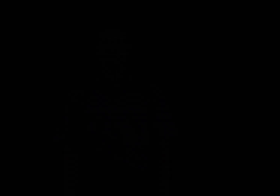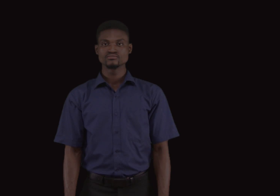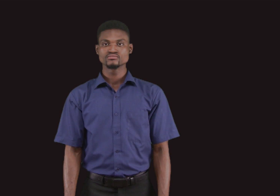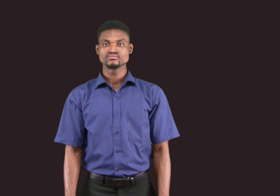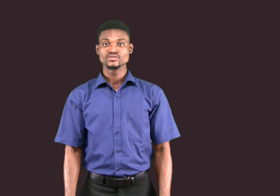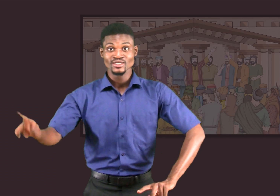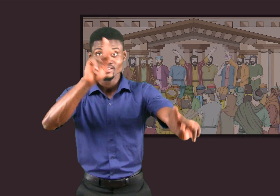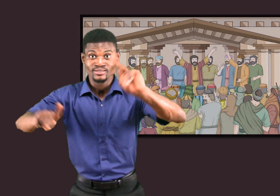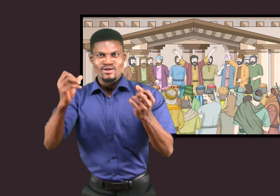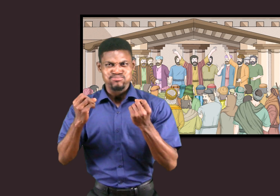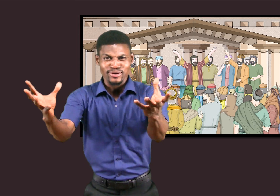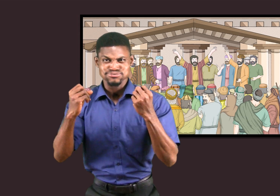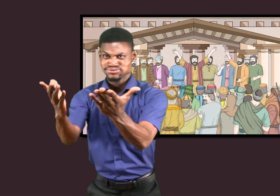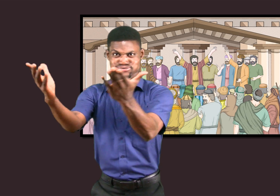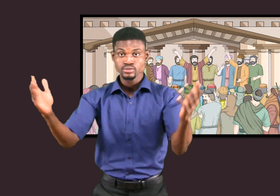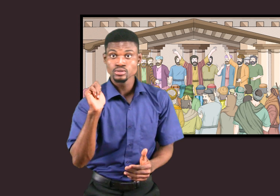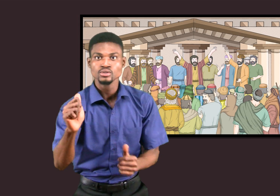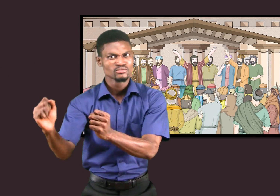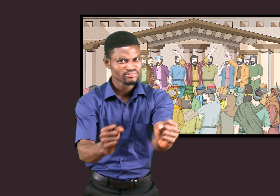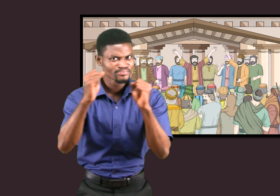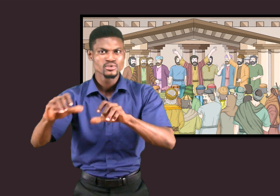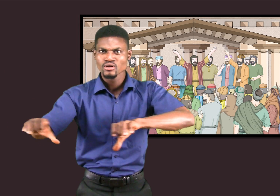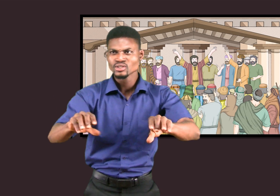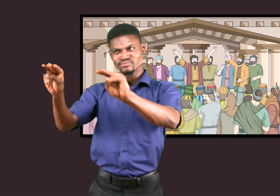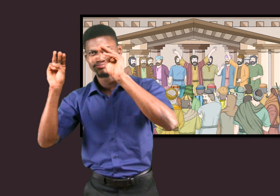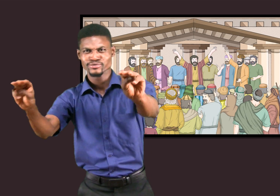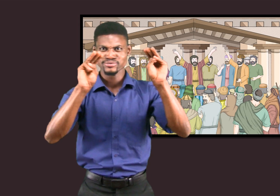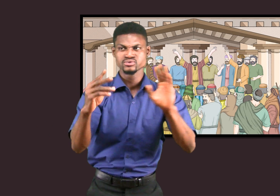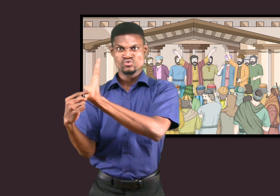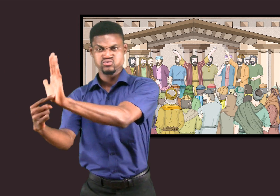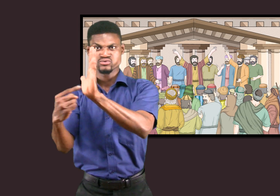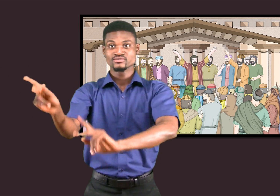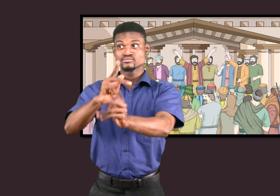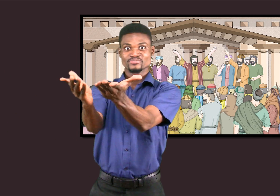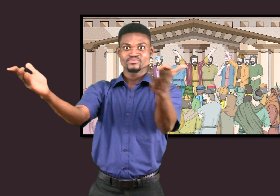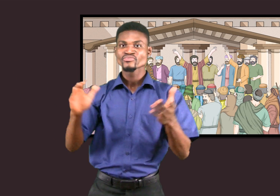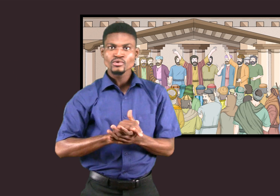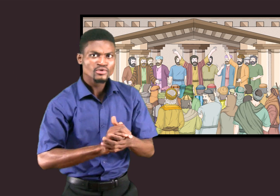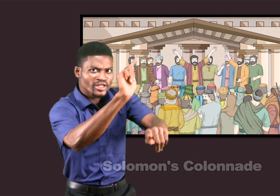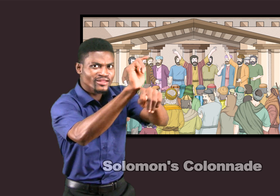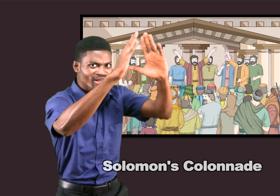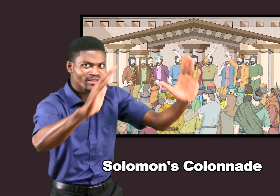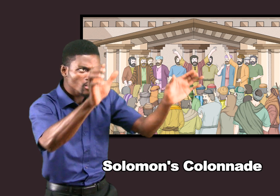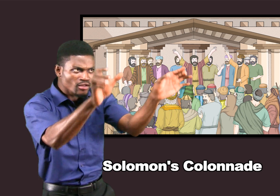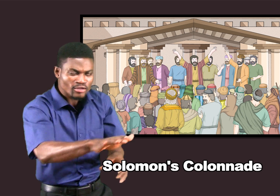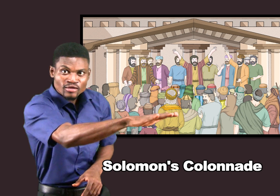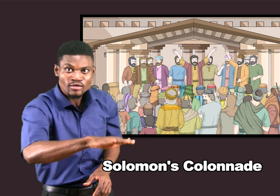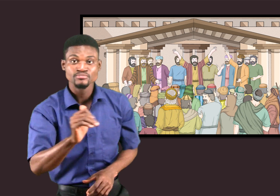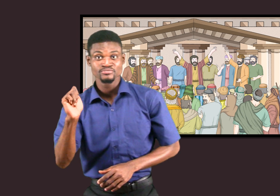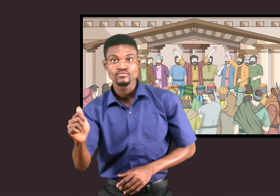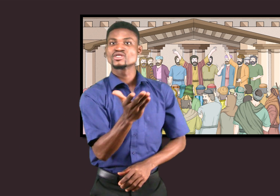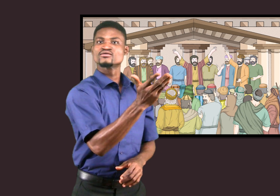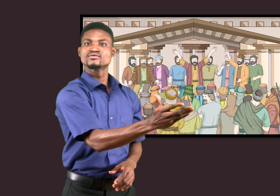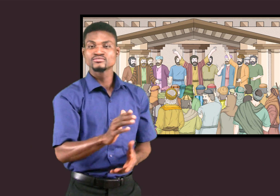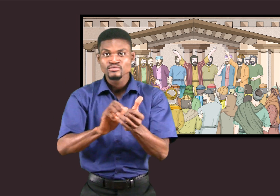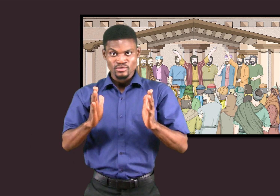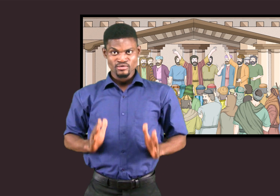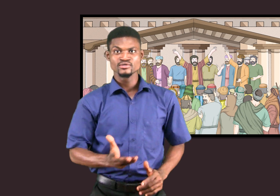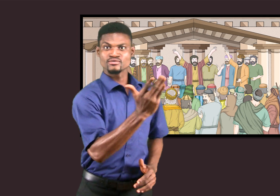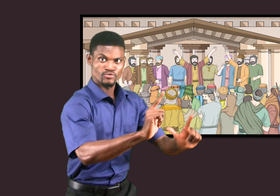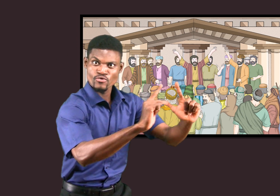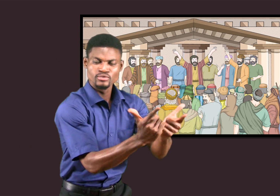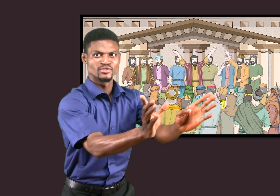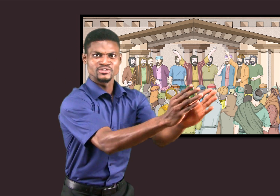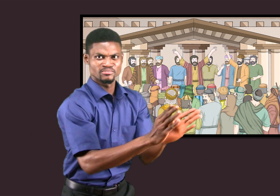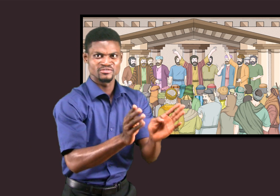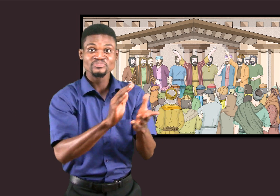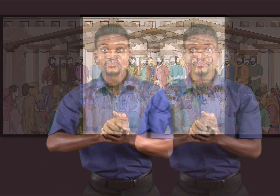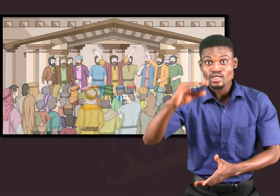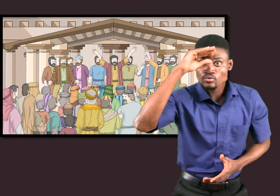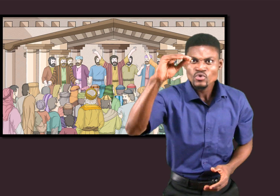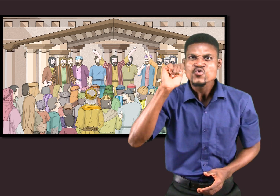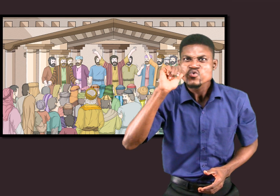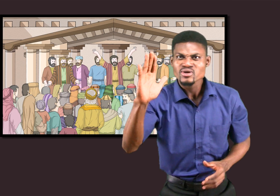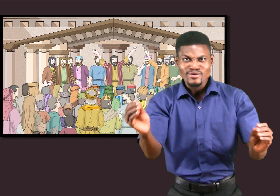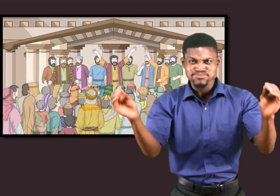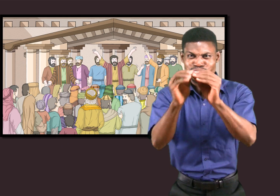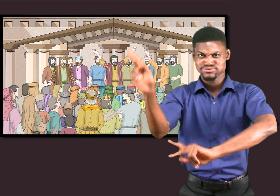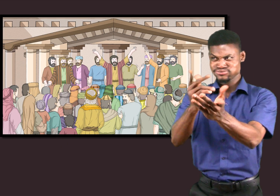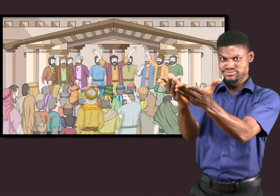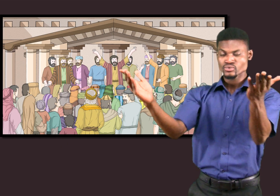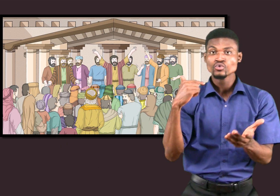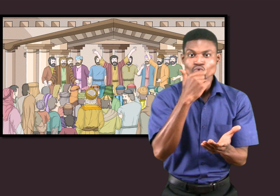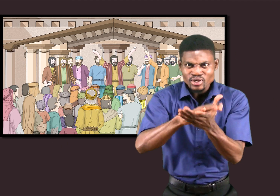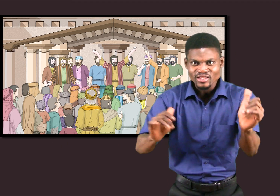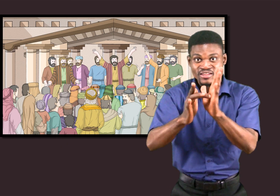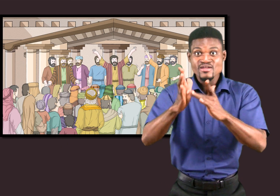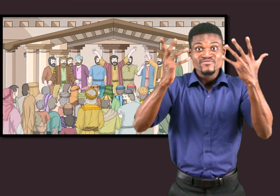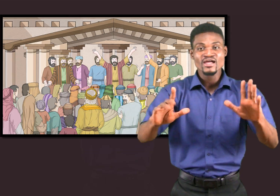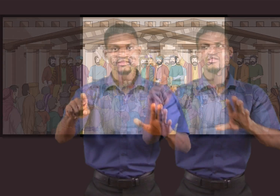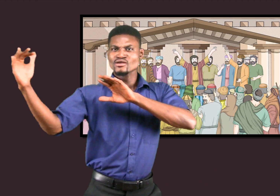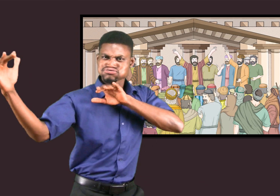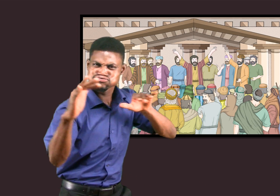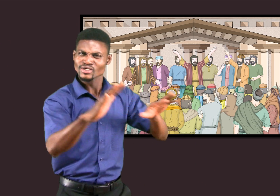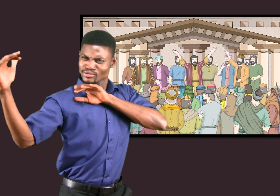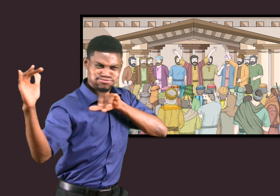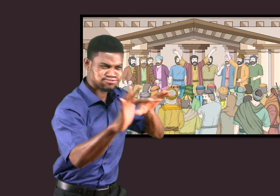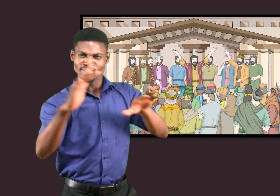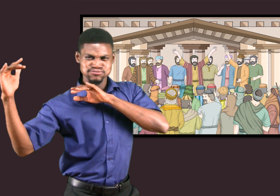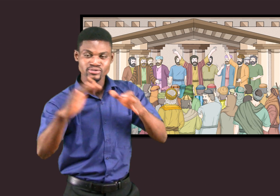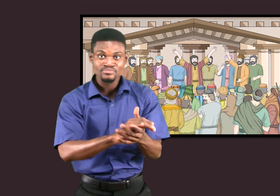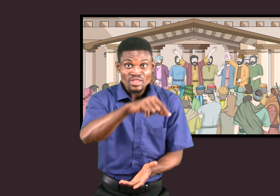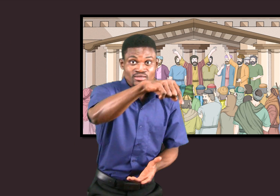The apostles performed many signs and wonders among the people, and with one accord the believers gathered together in Solomon’s Colonnade.